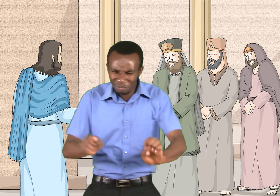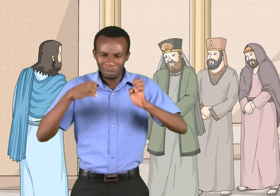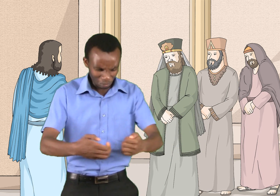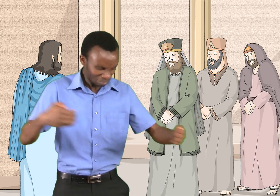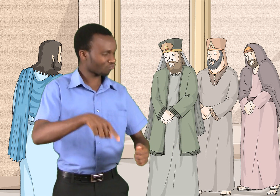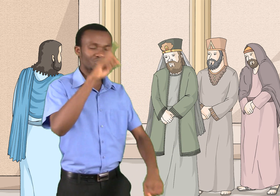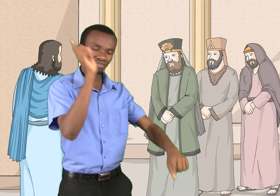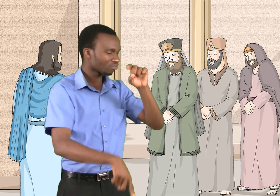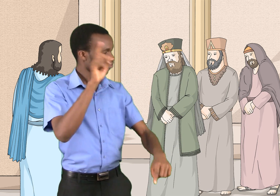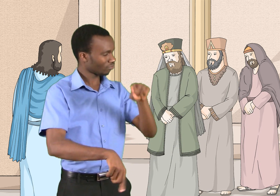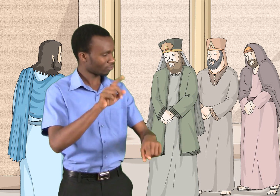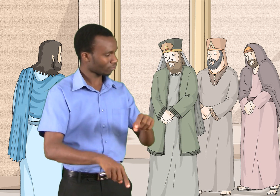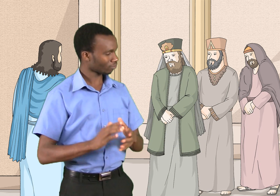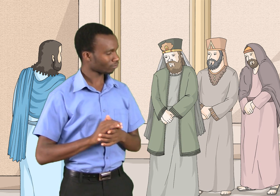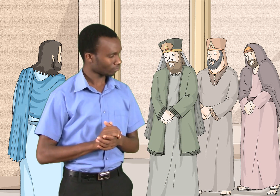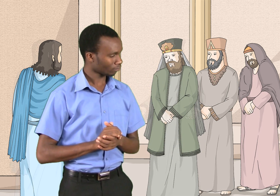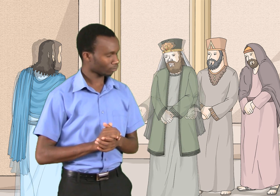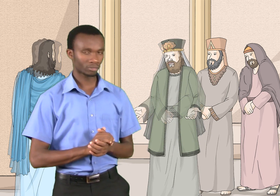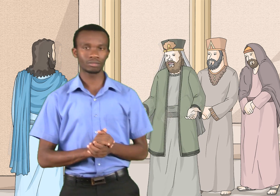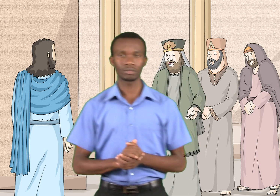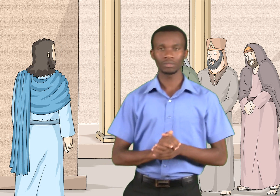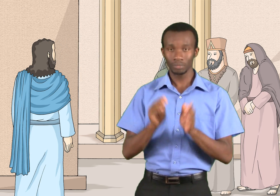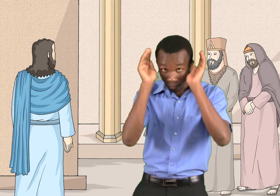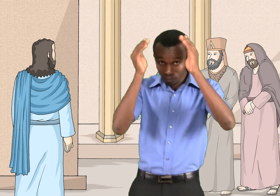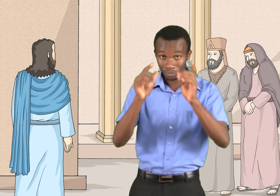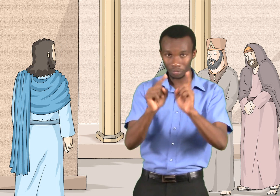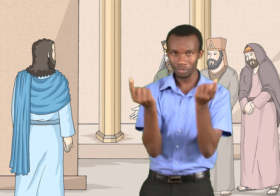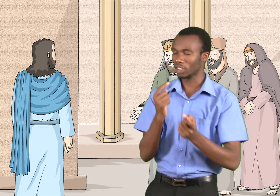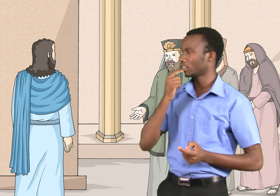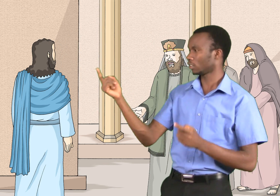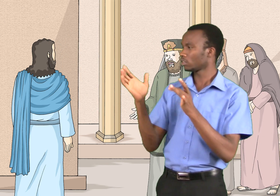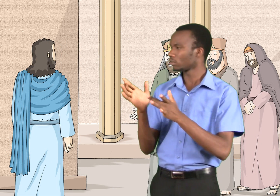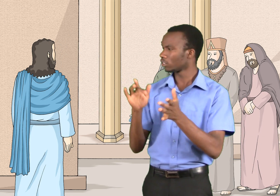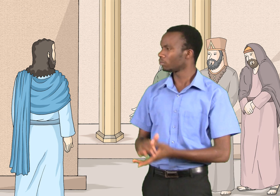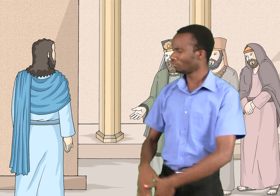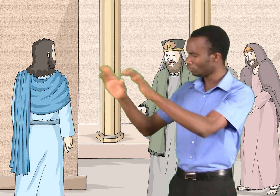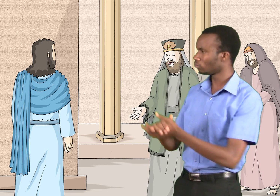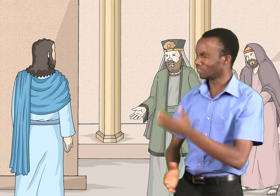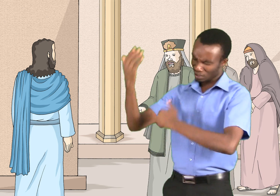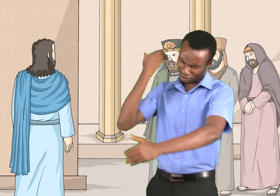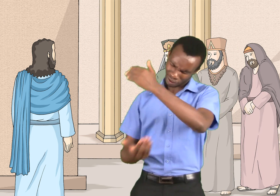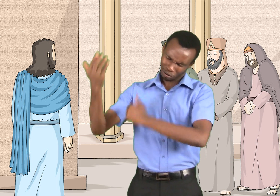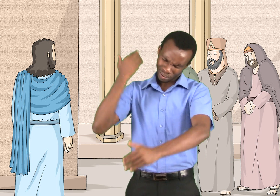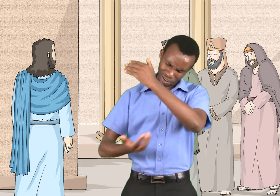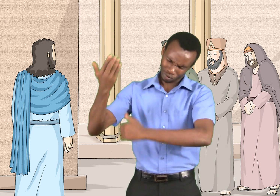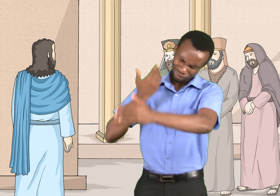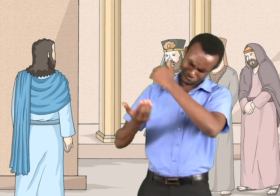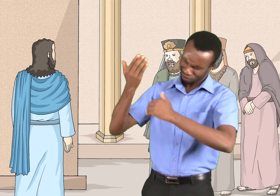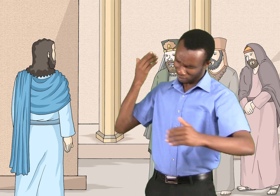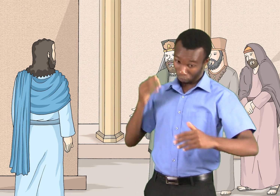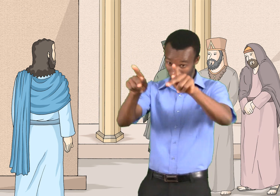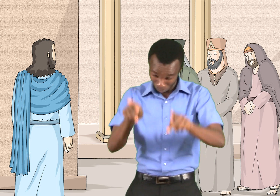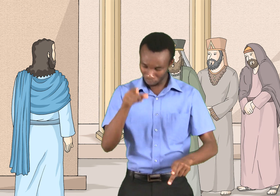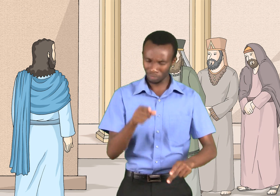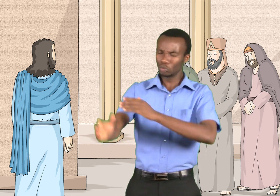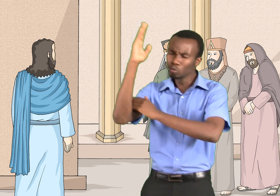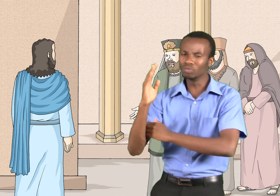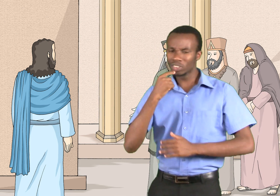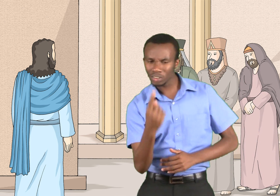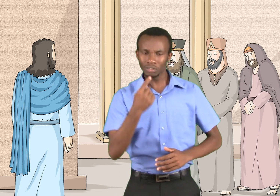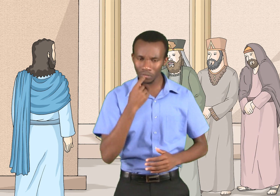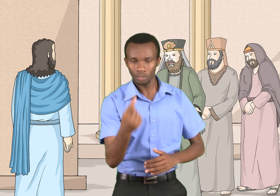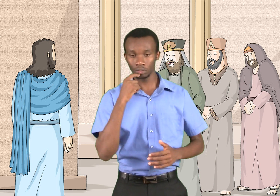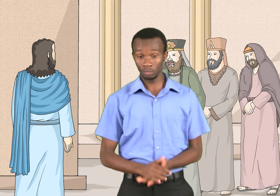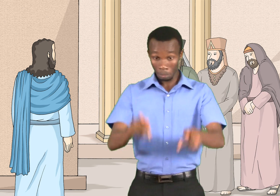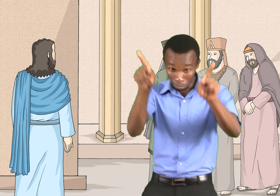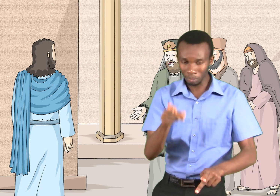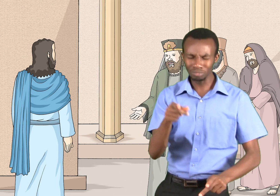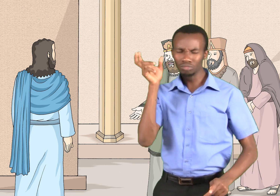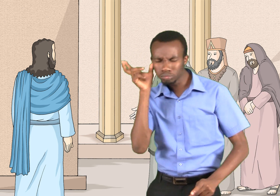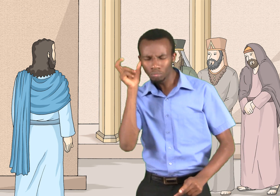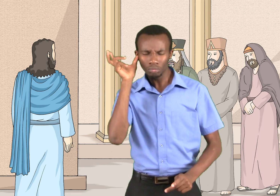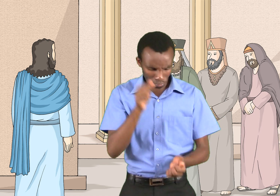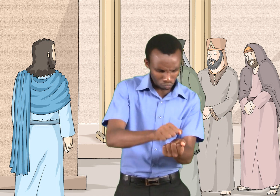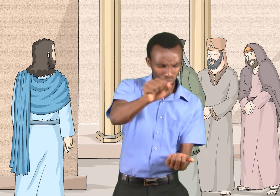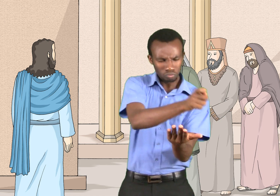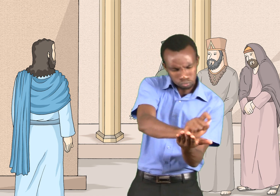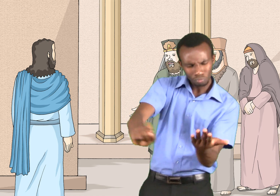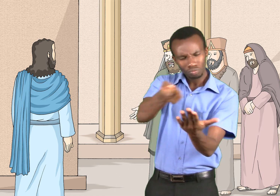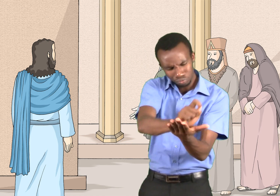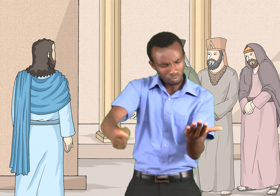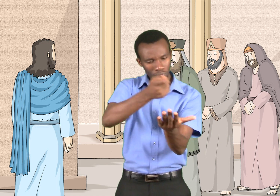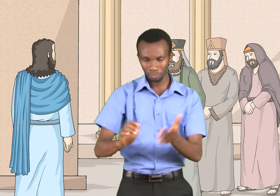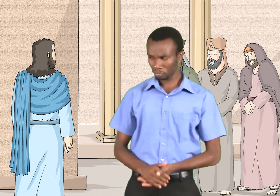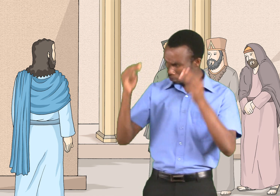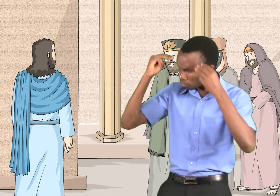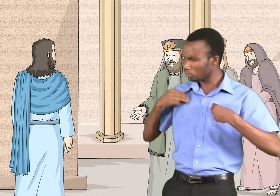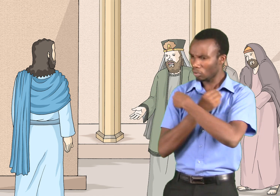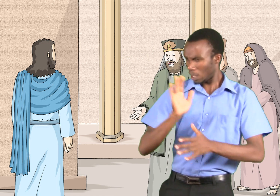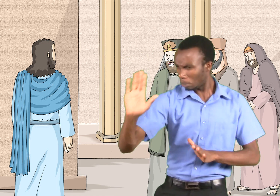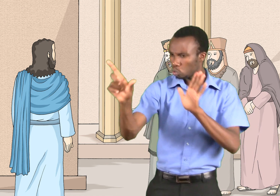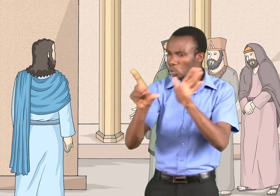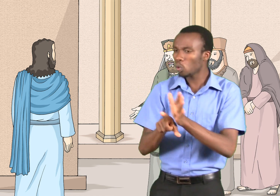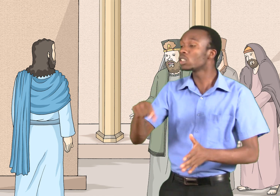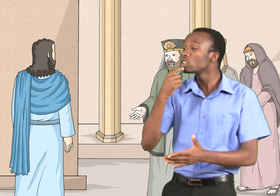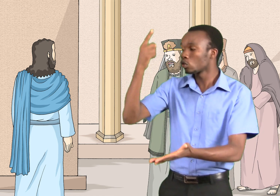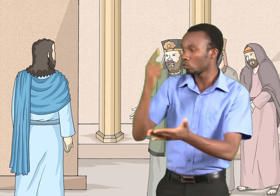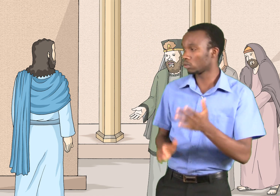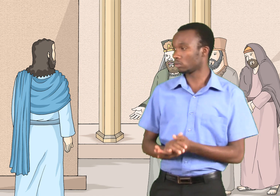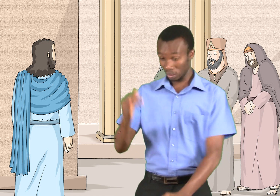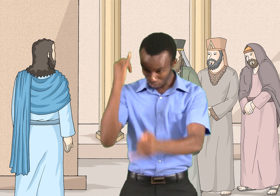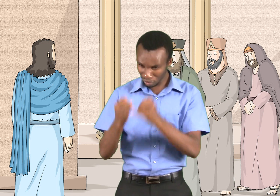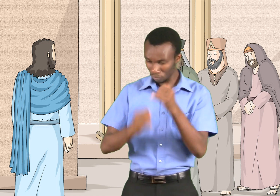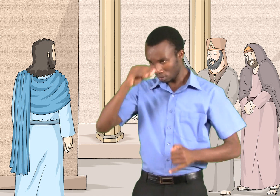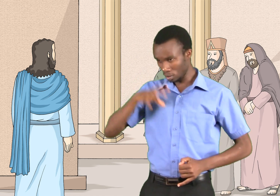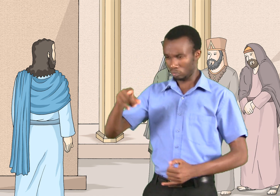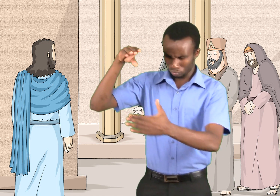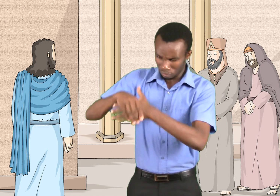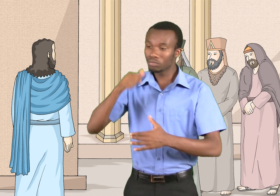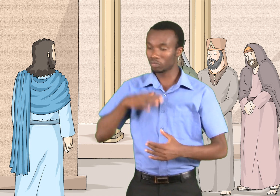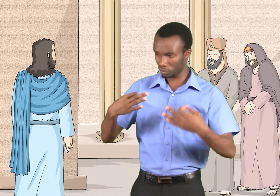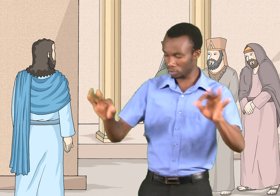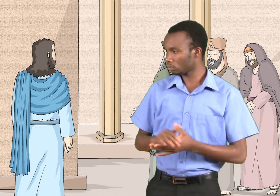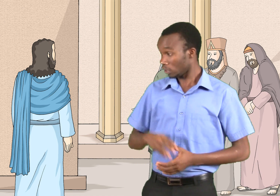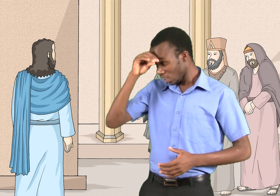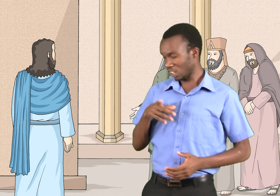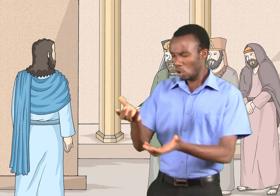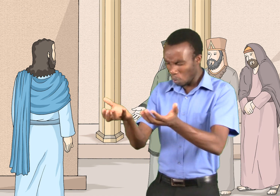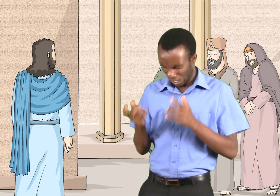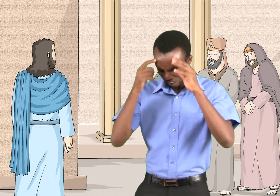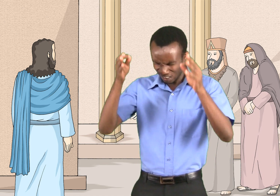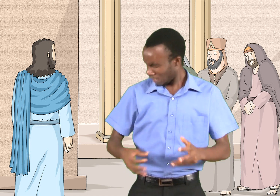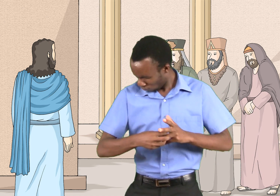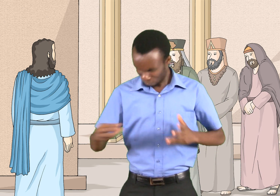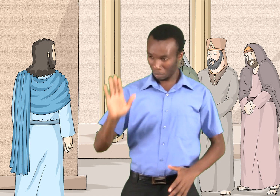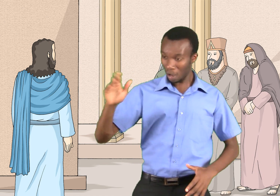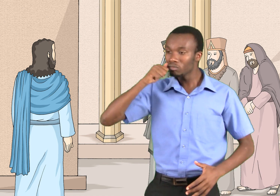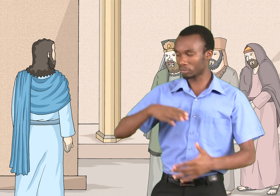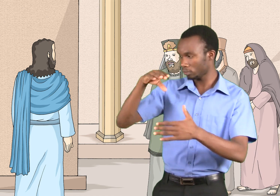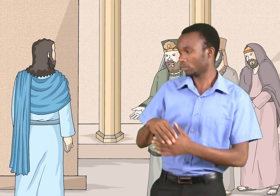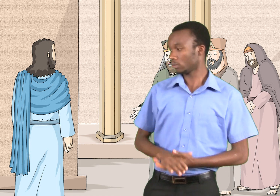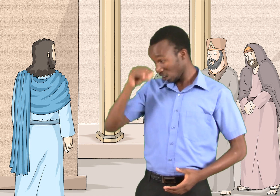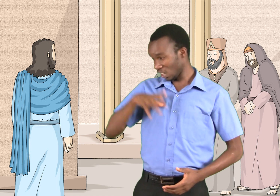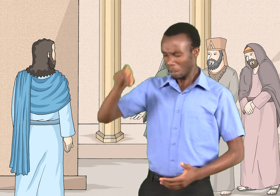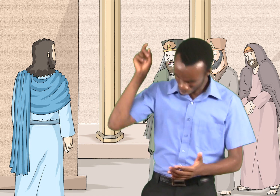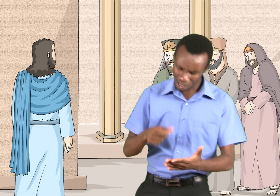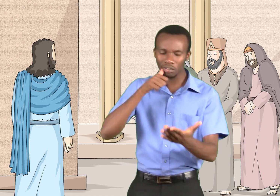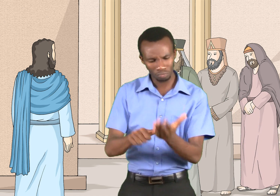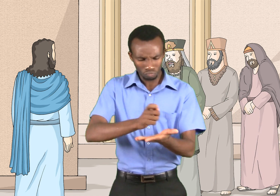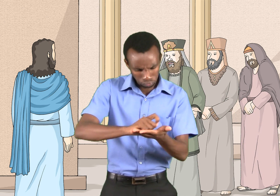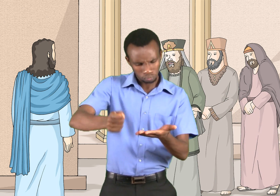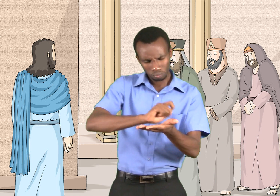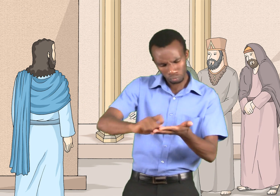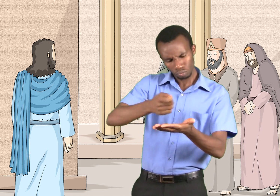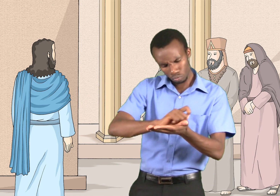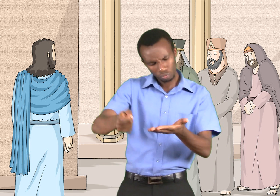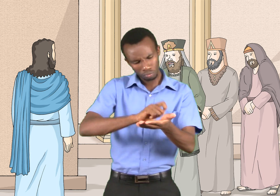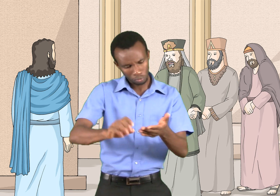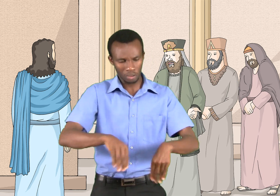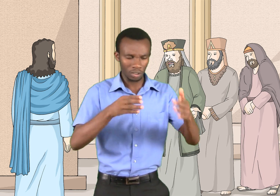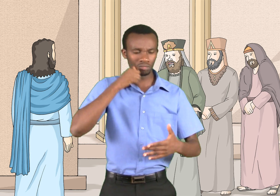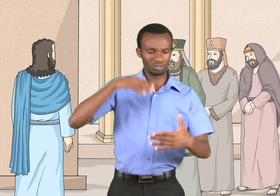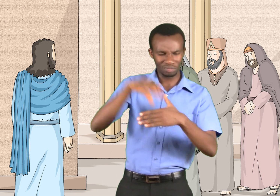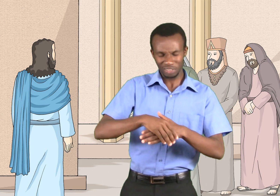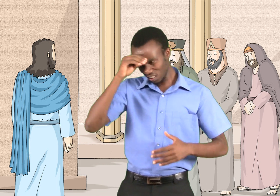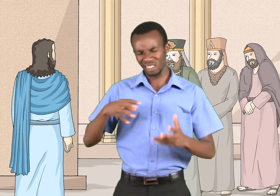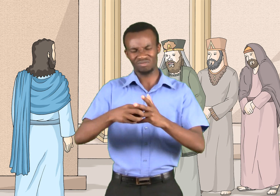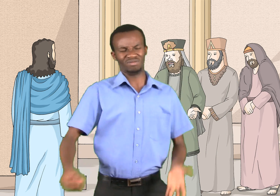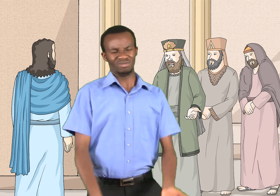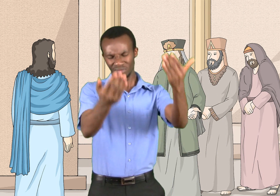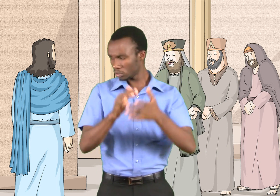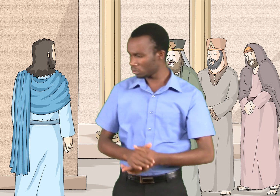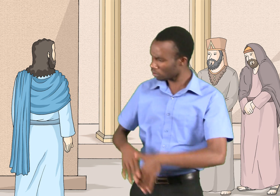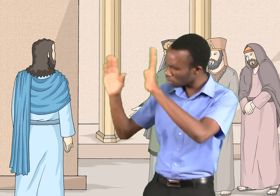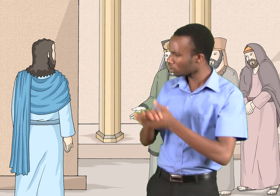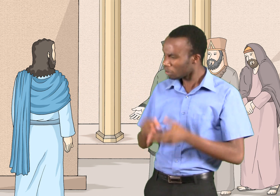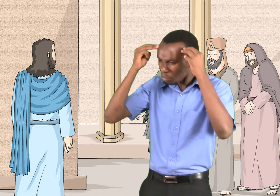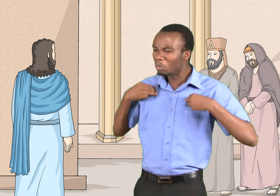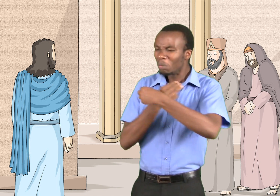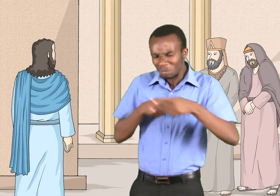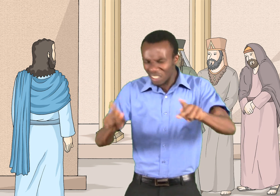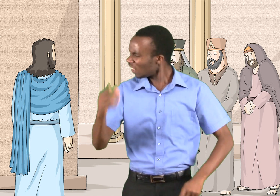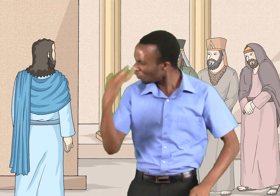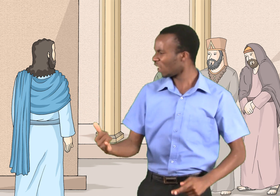So they are no longer two, but one flesh. Therefore what God has joined together, let man not separate.”